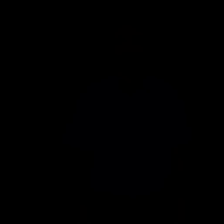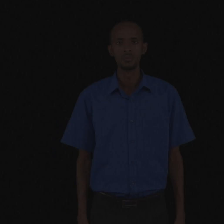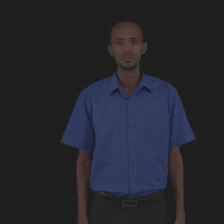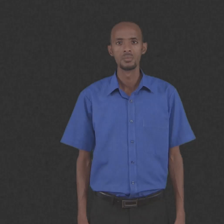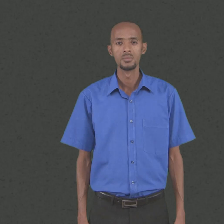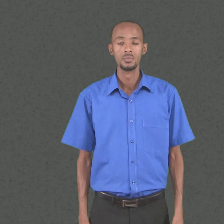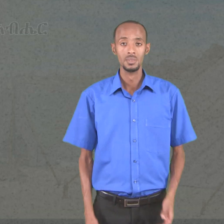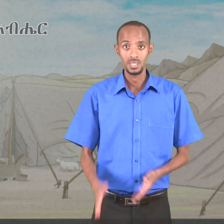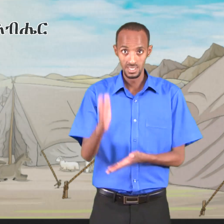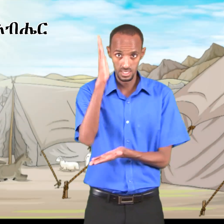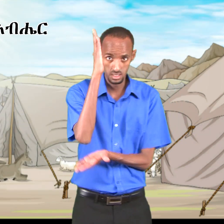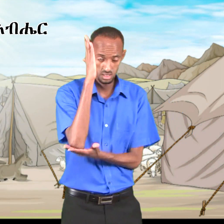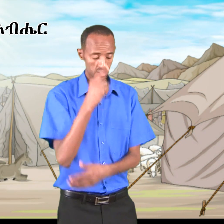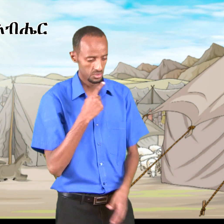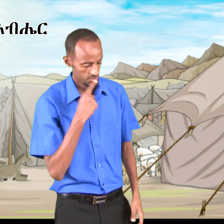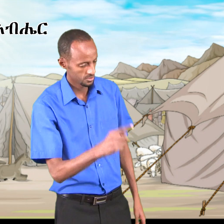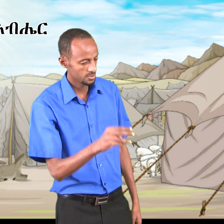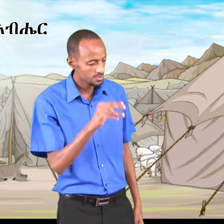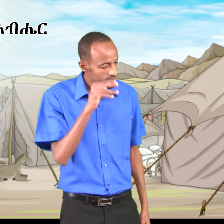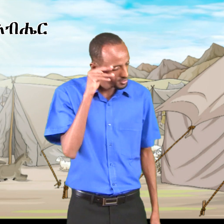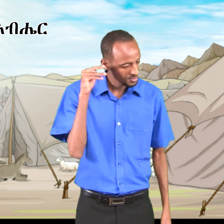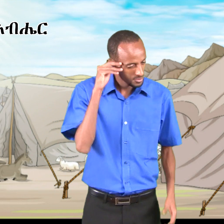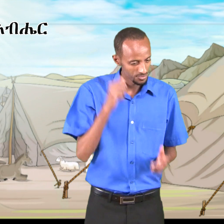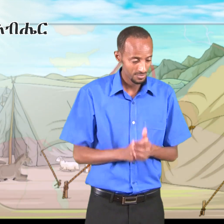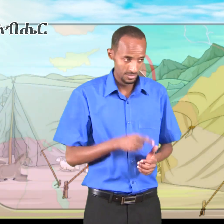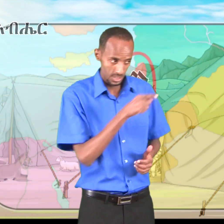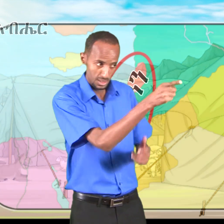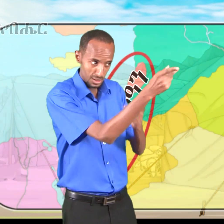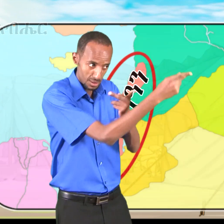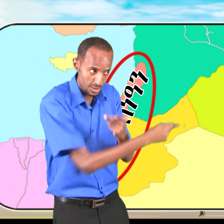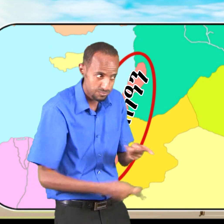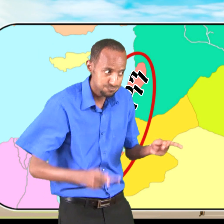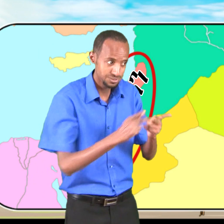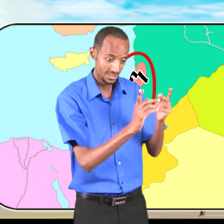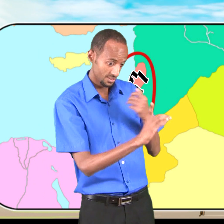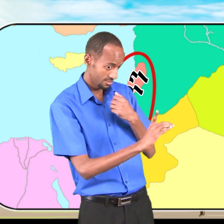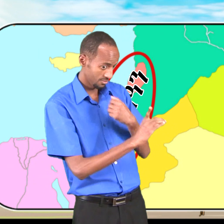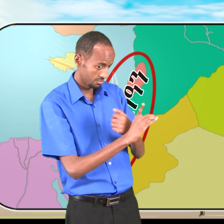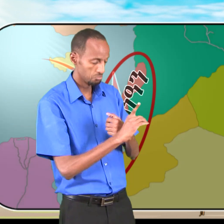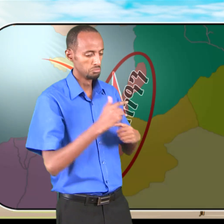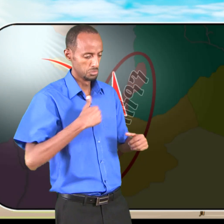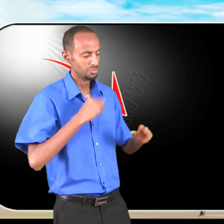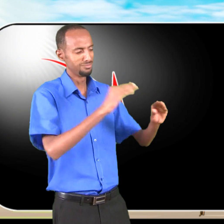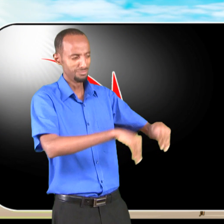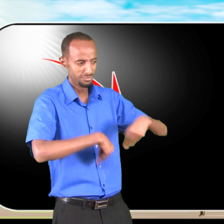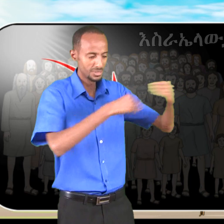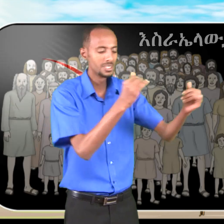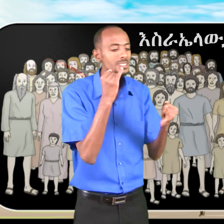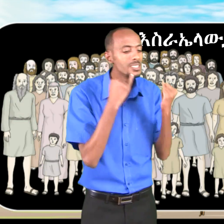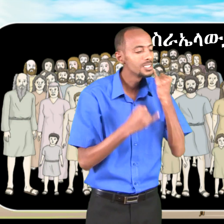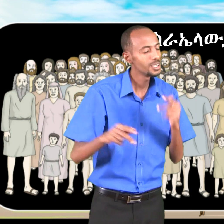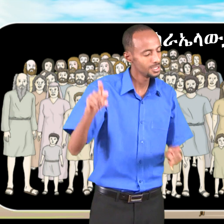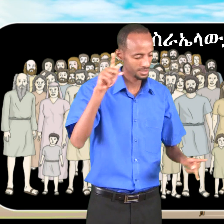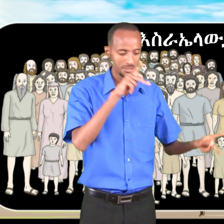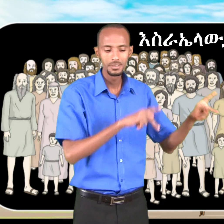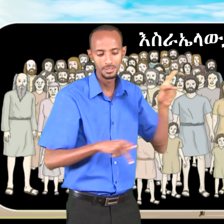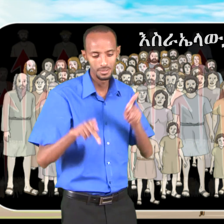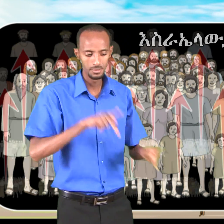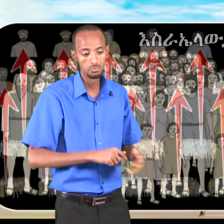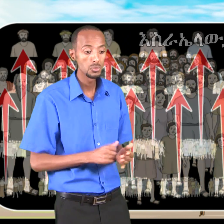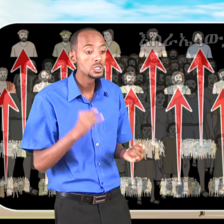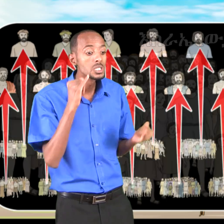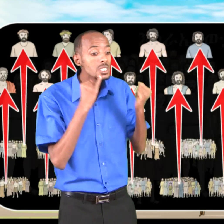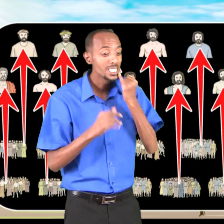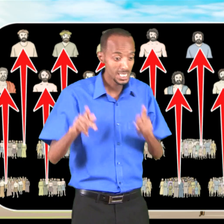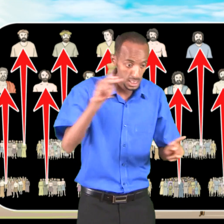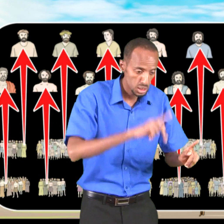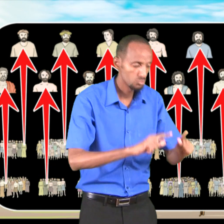And the LORD said to Moses, “Send out for yourself men to spy out the land of Canaan, which I am giving to the Israelites.